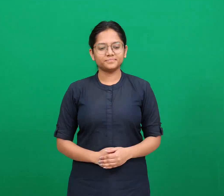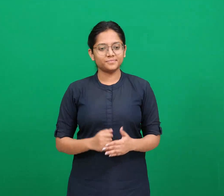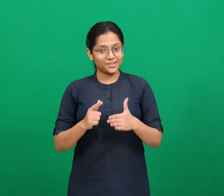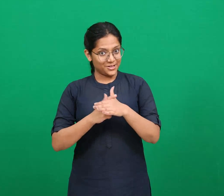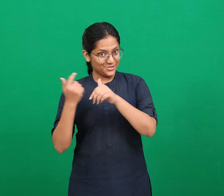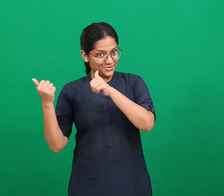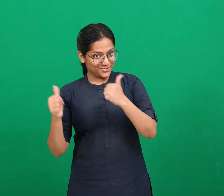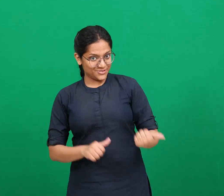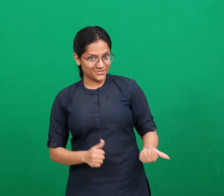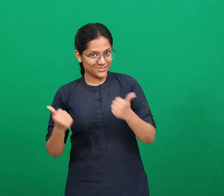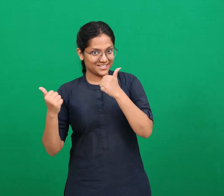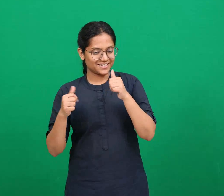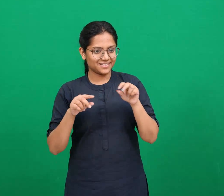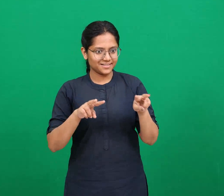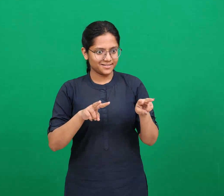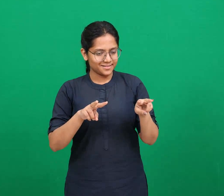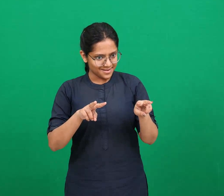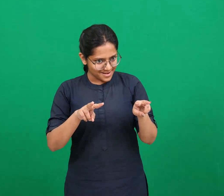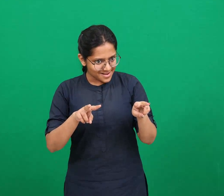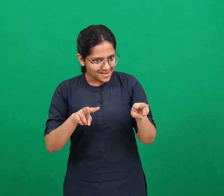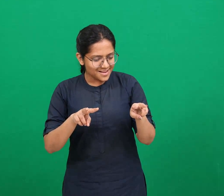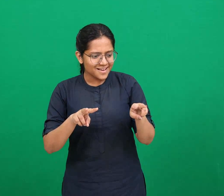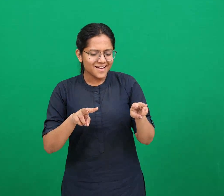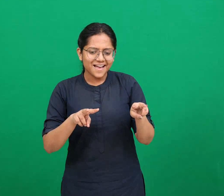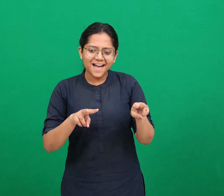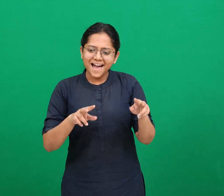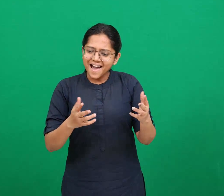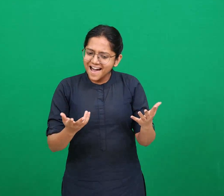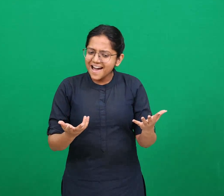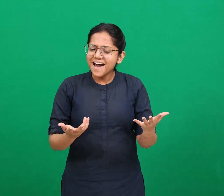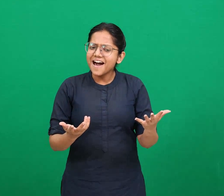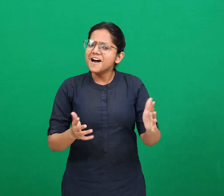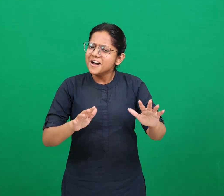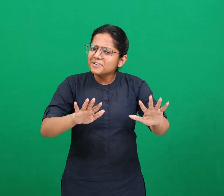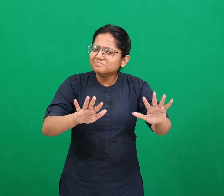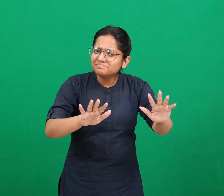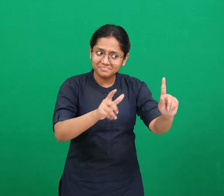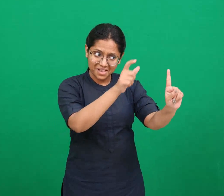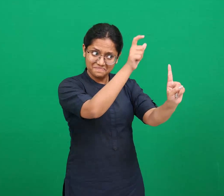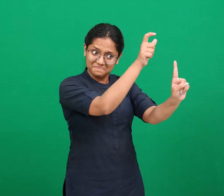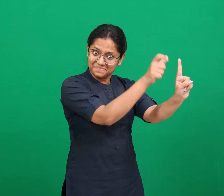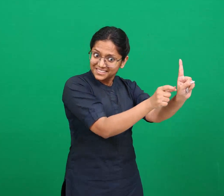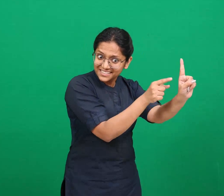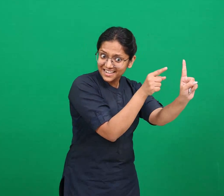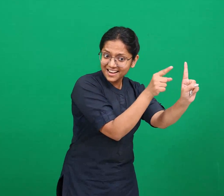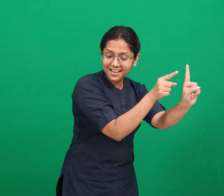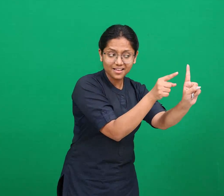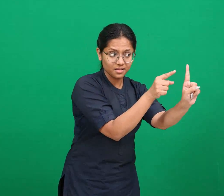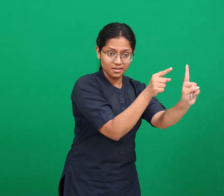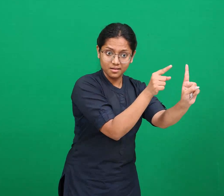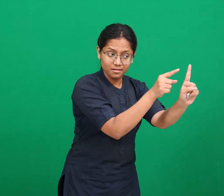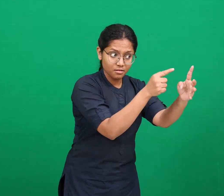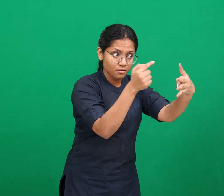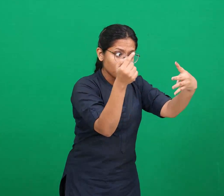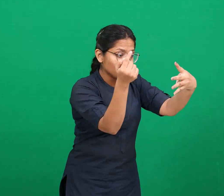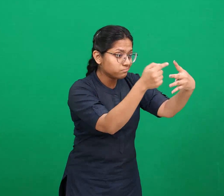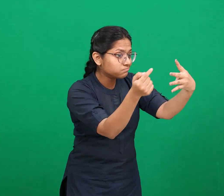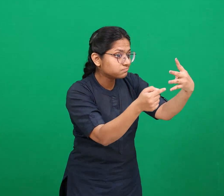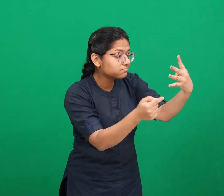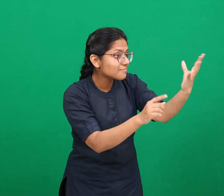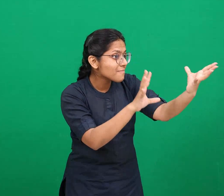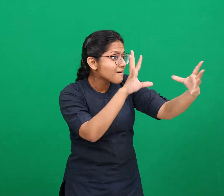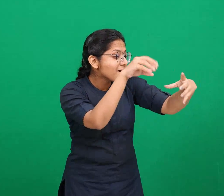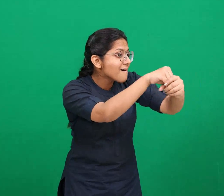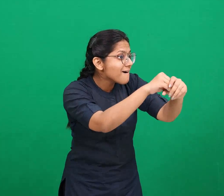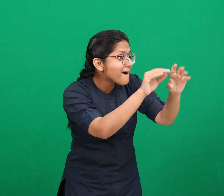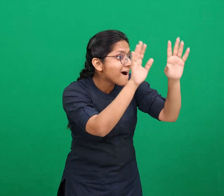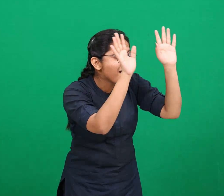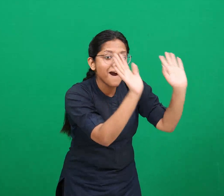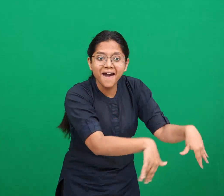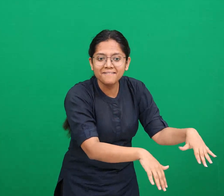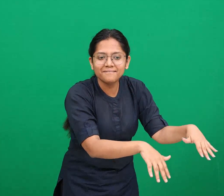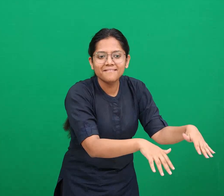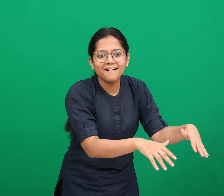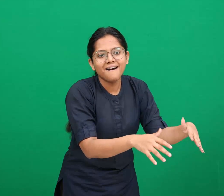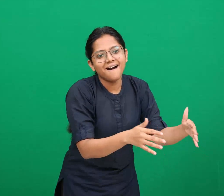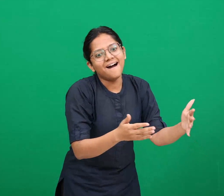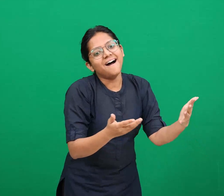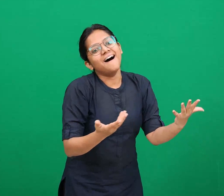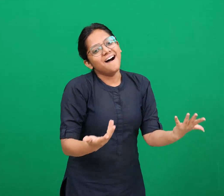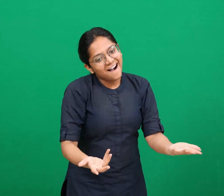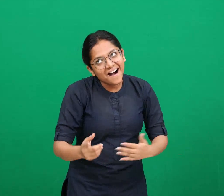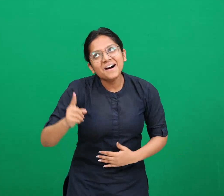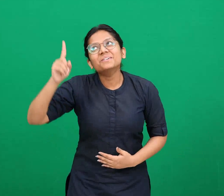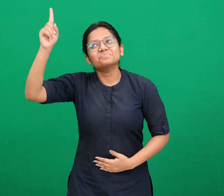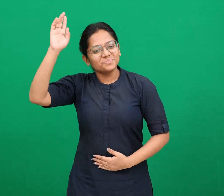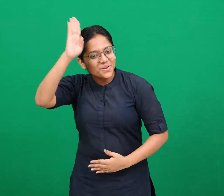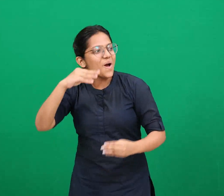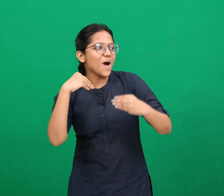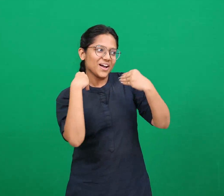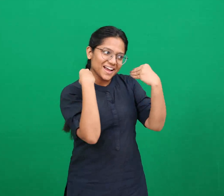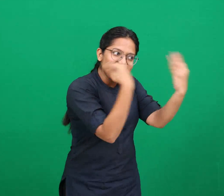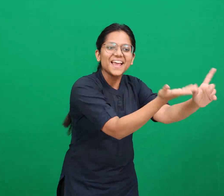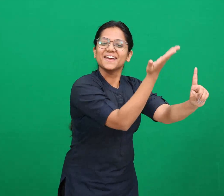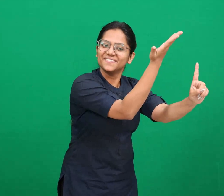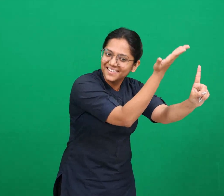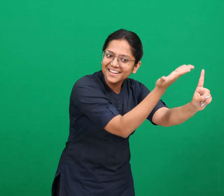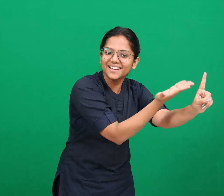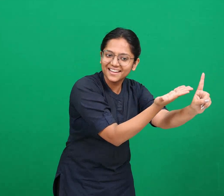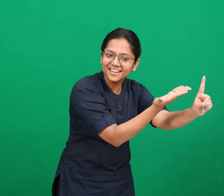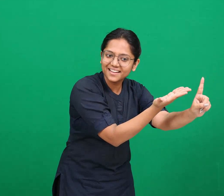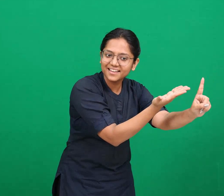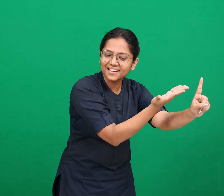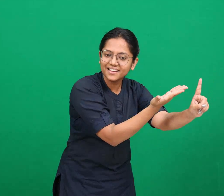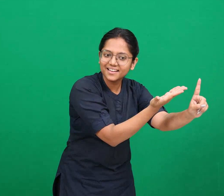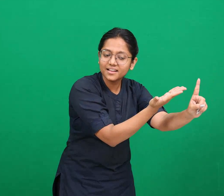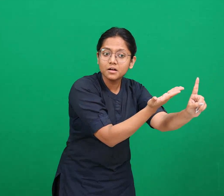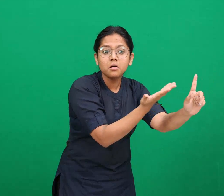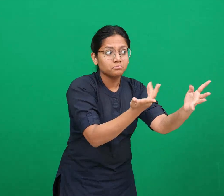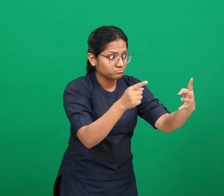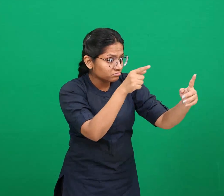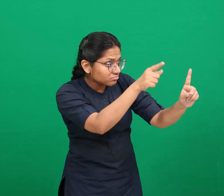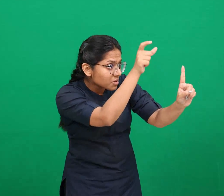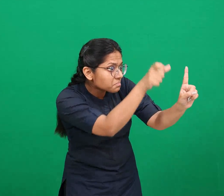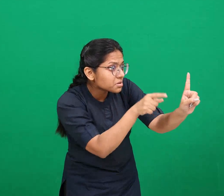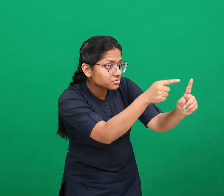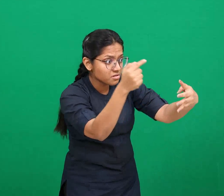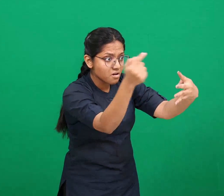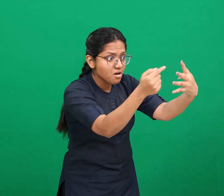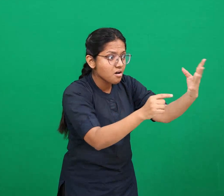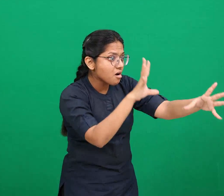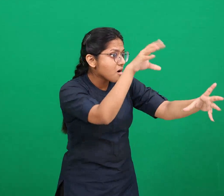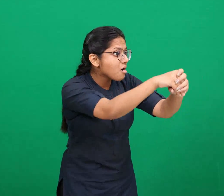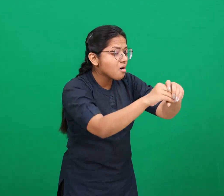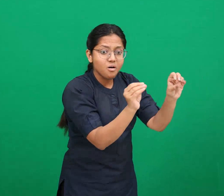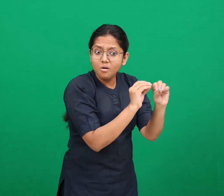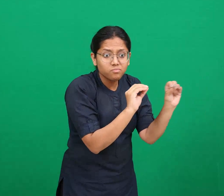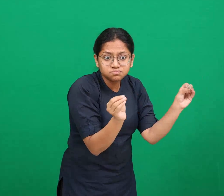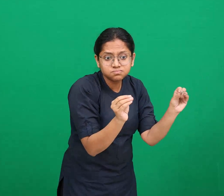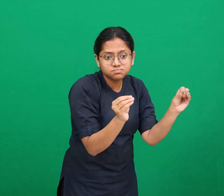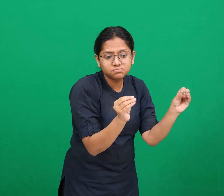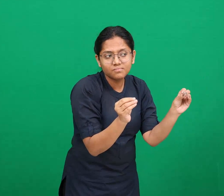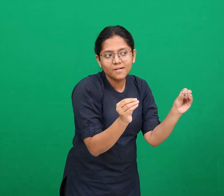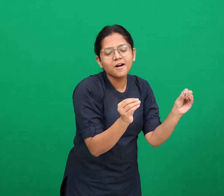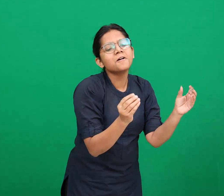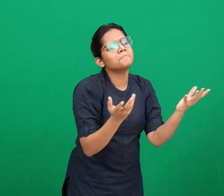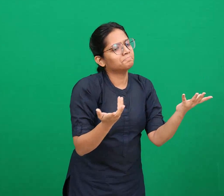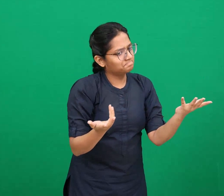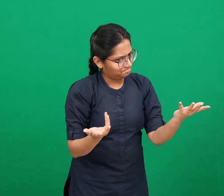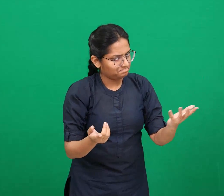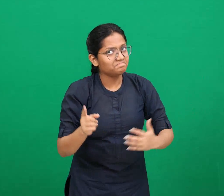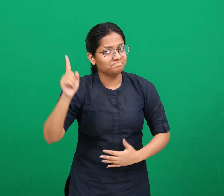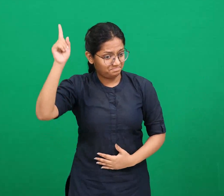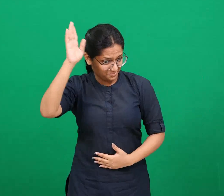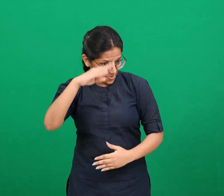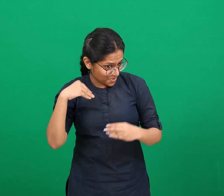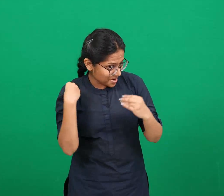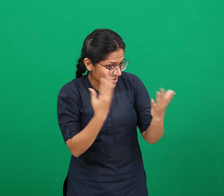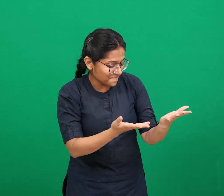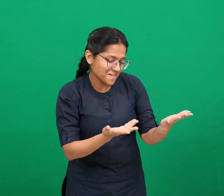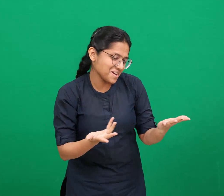John replied, "A man can receive only what is given him from heaven.